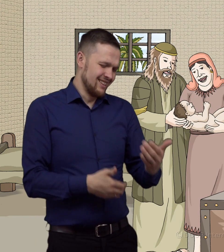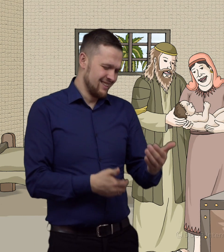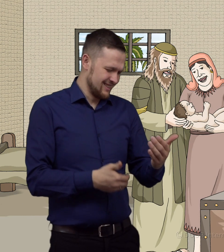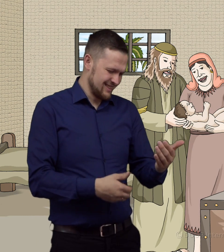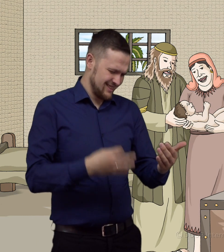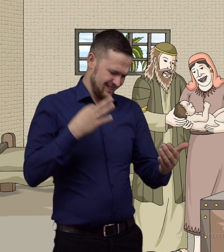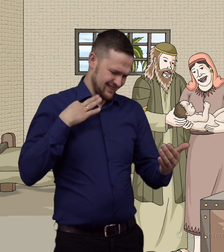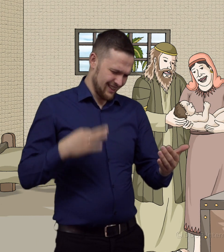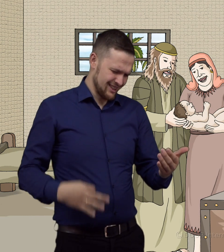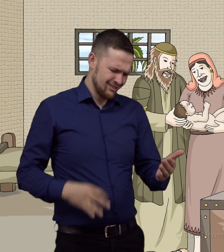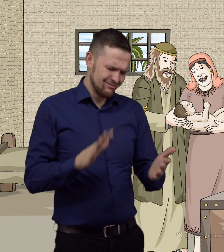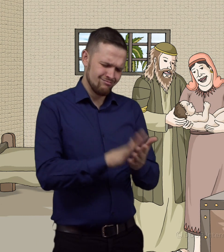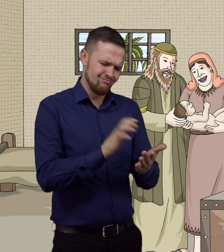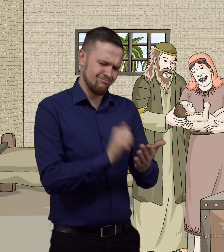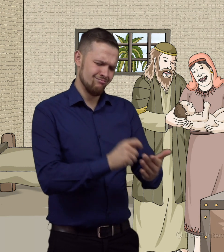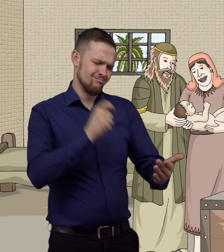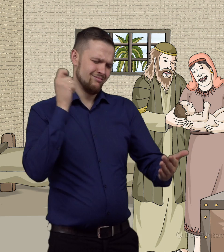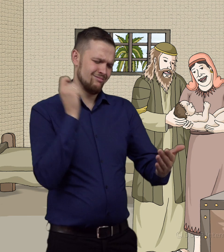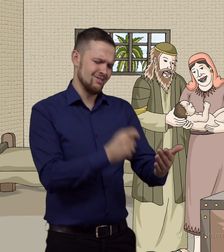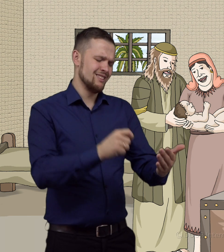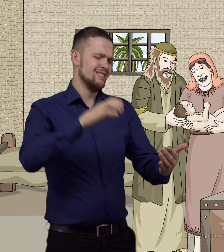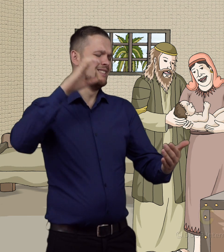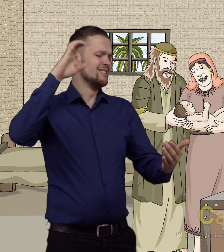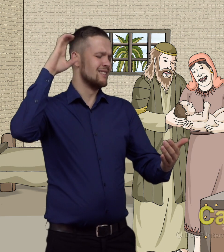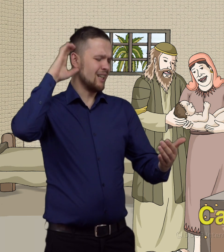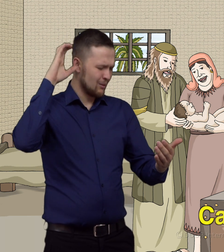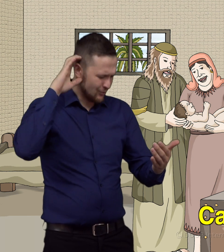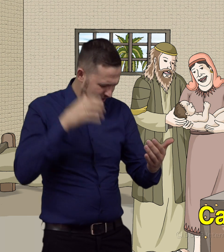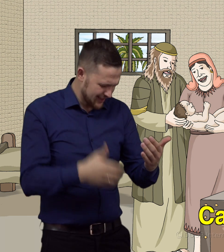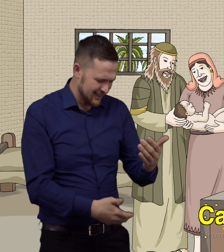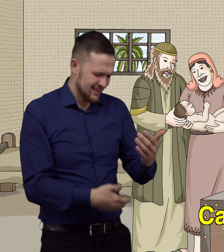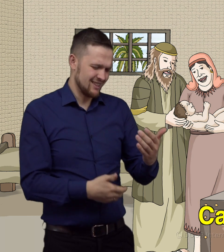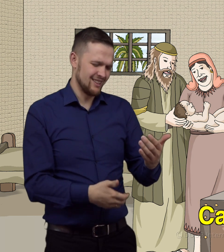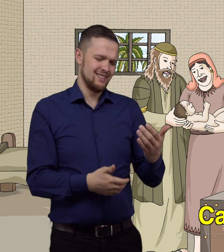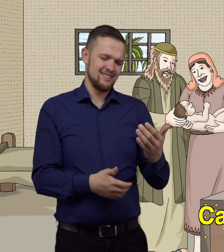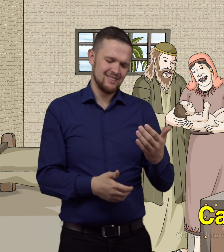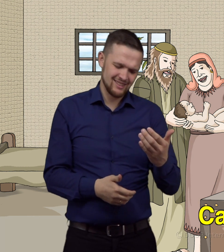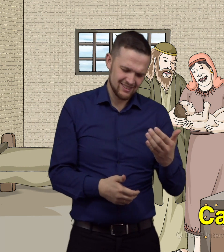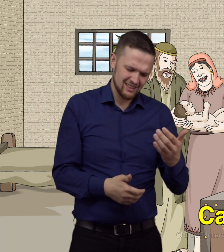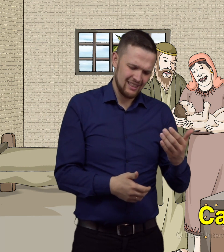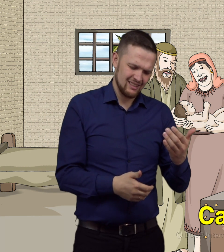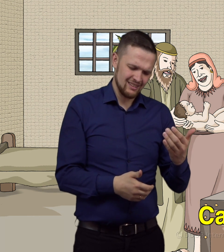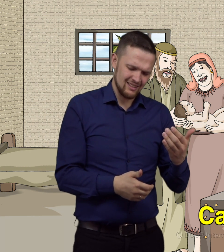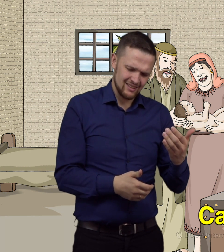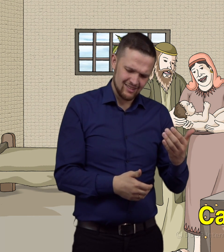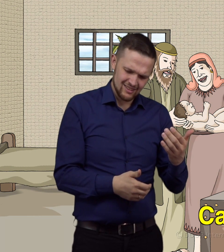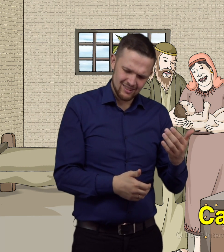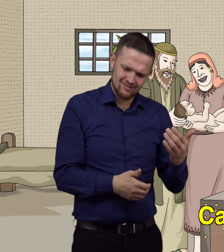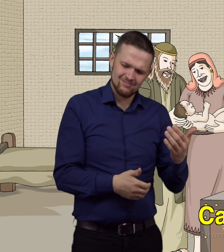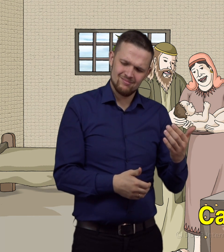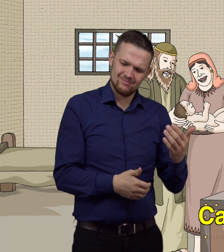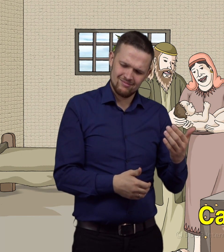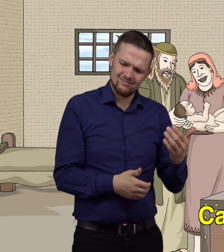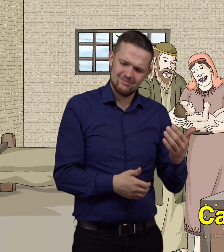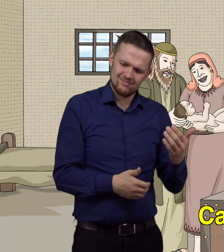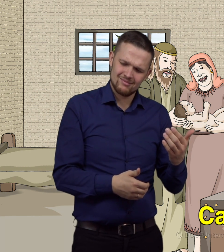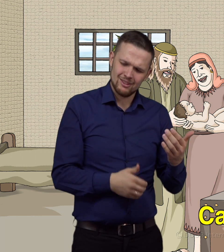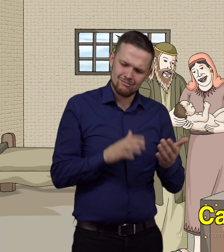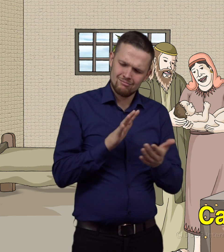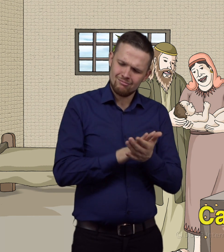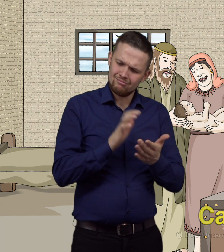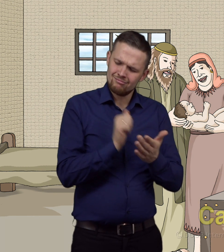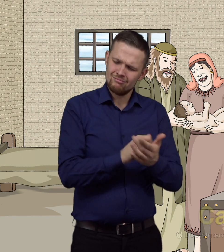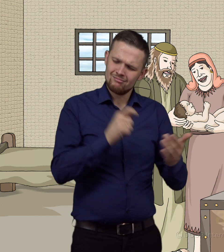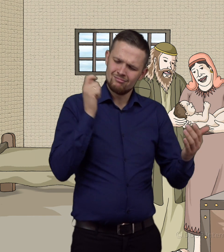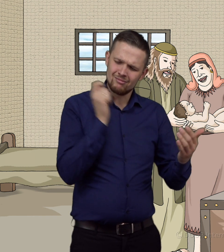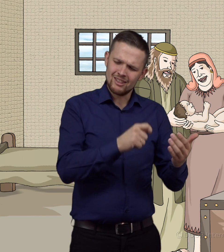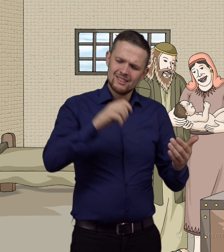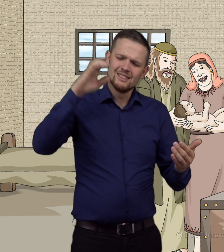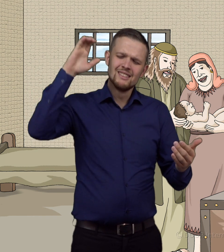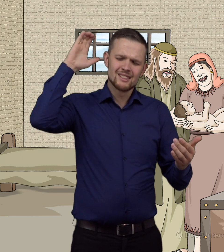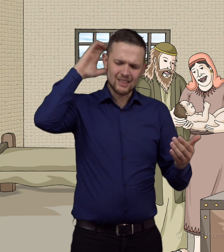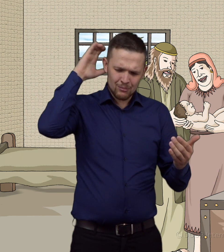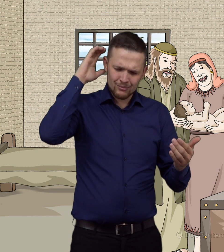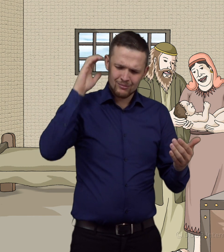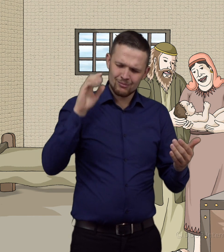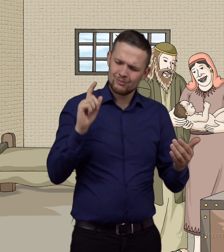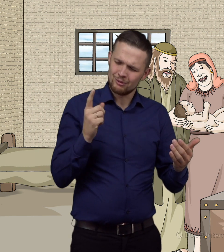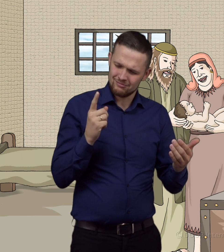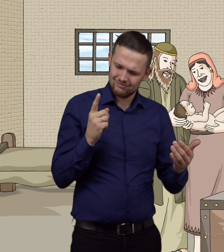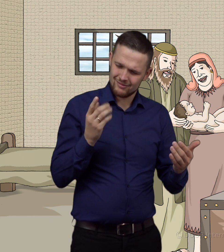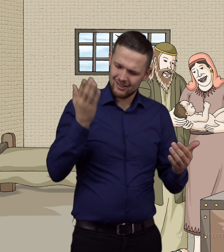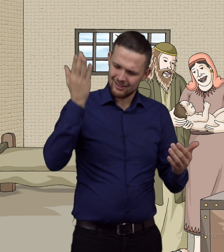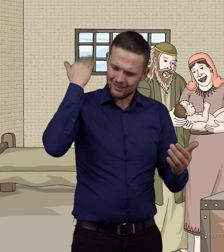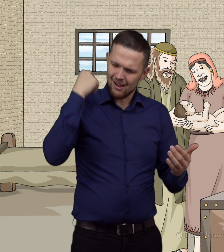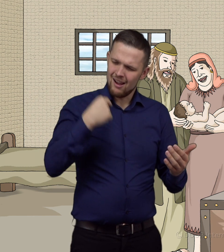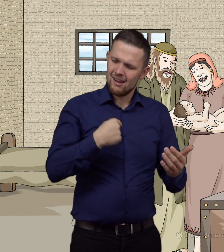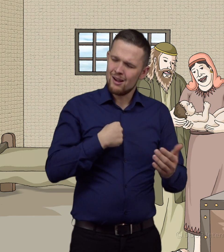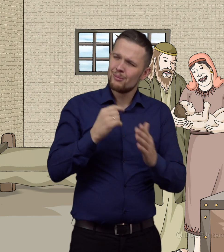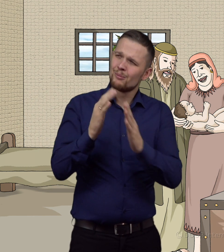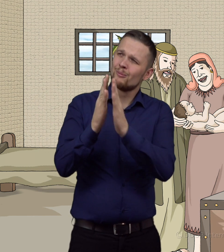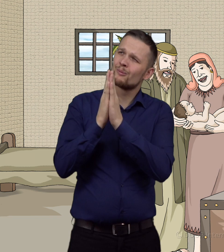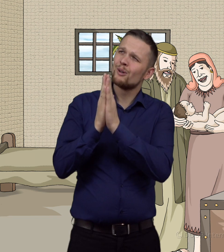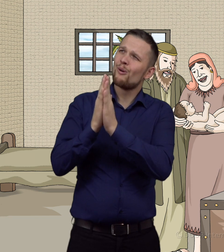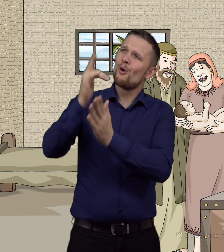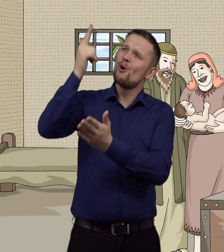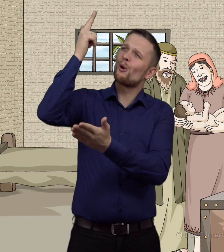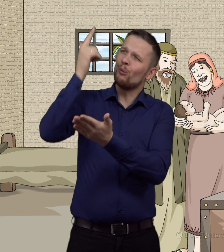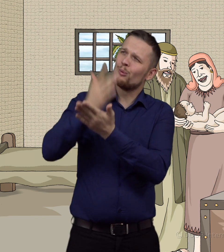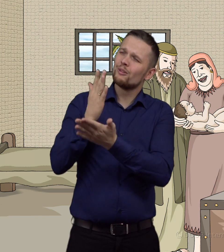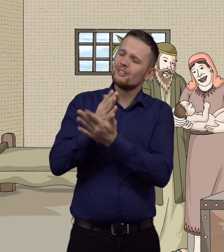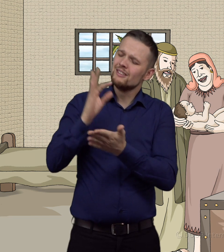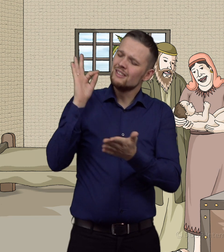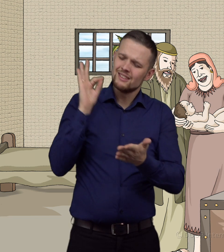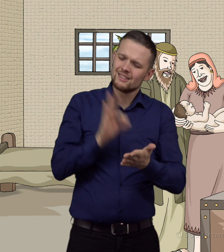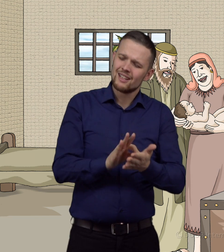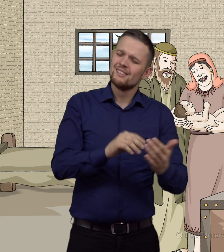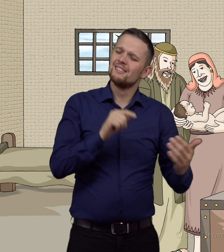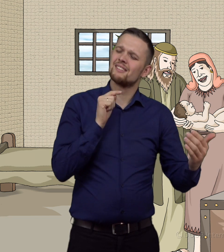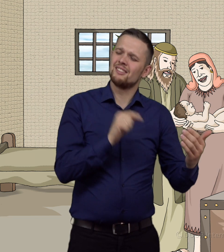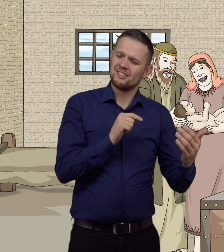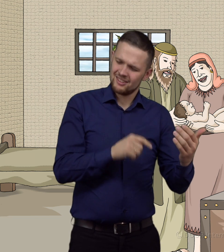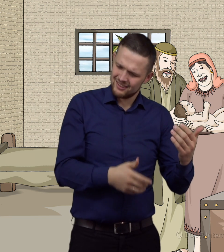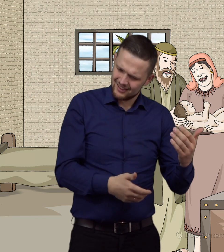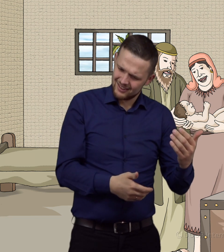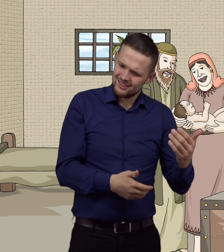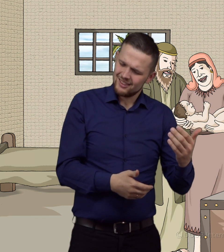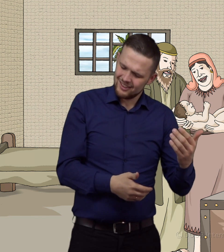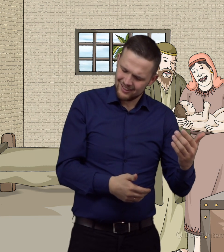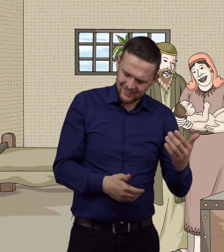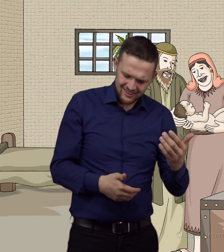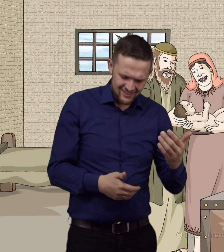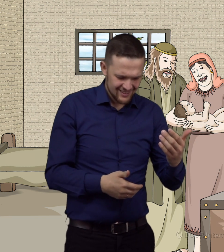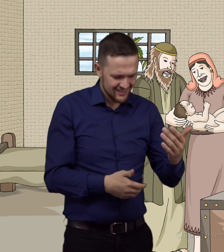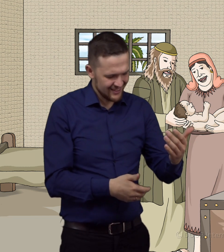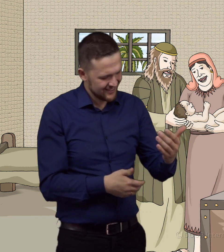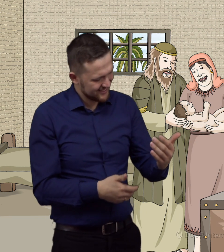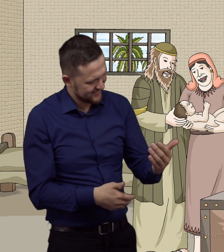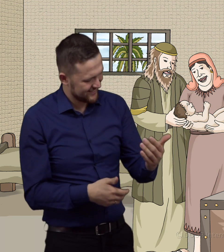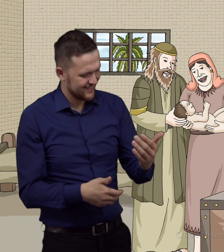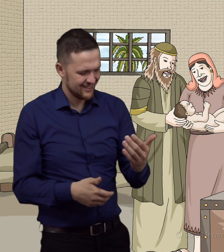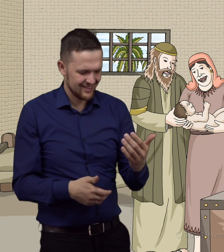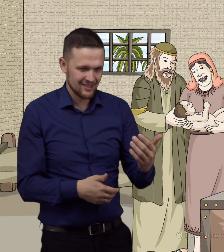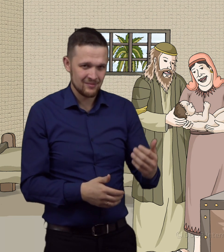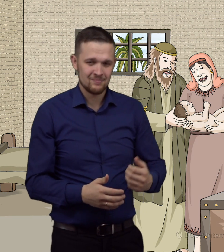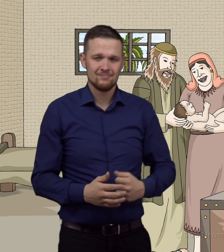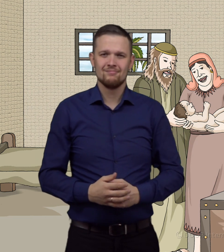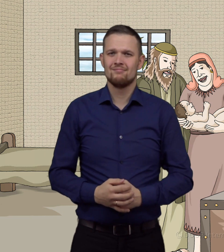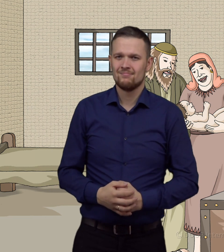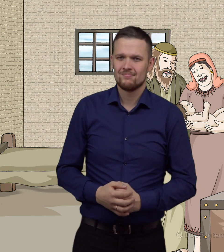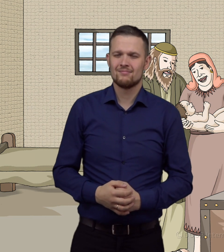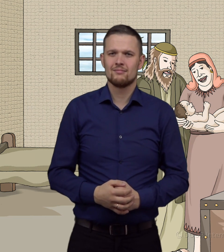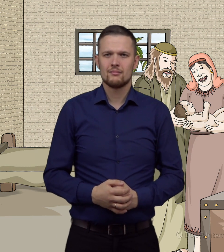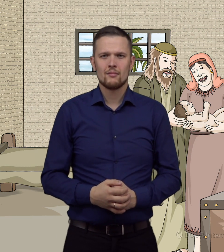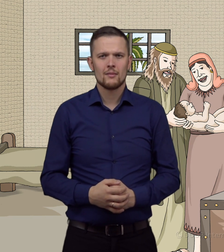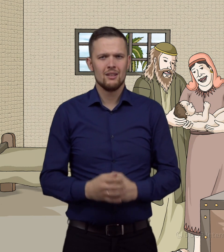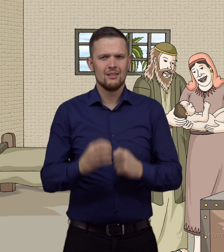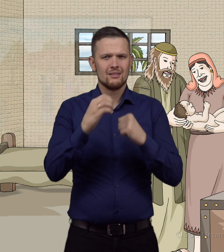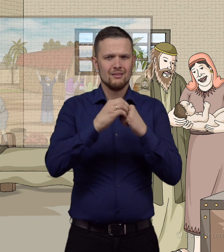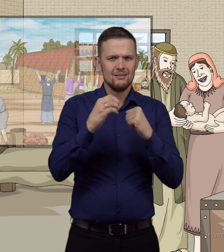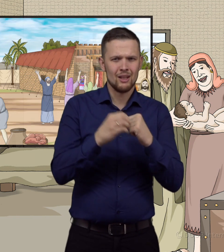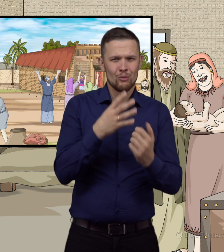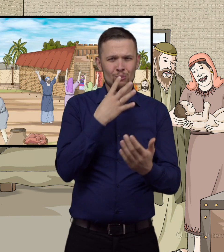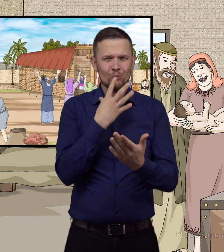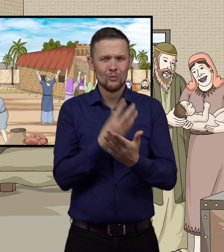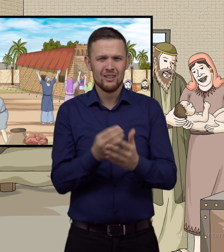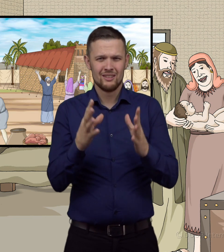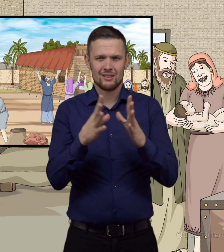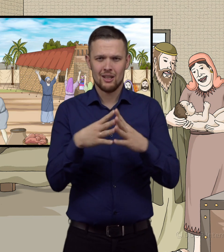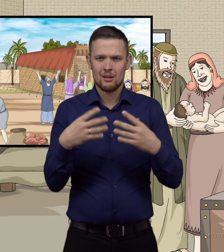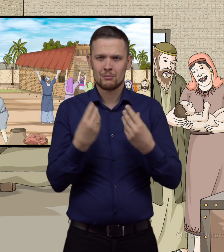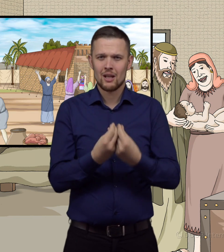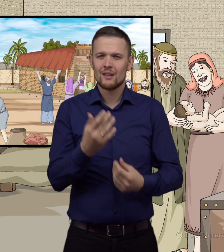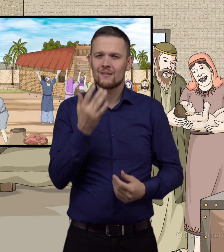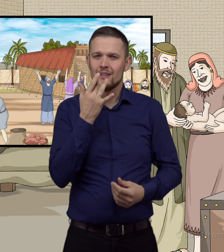She named him Samuel, saying, “Because I have asked for him from the LORD.”